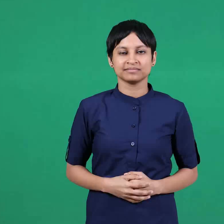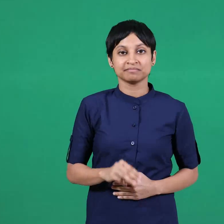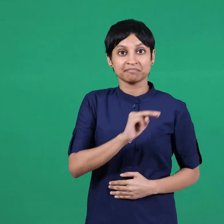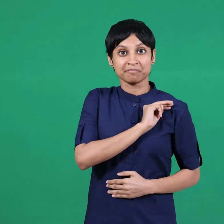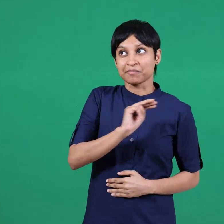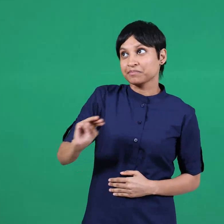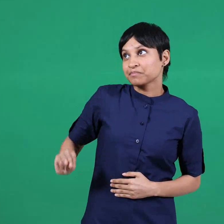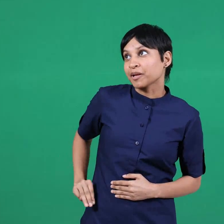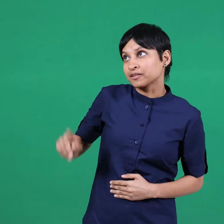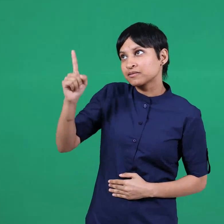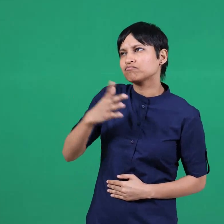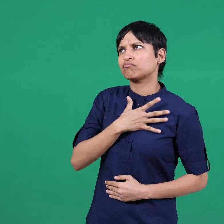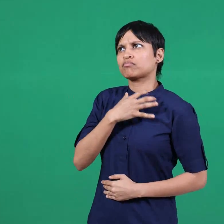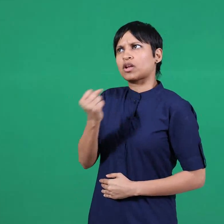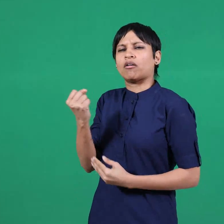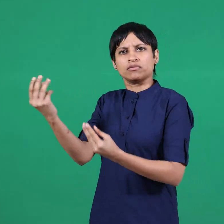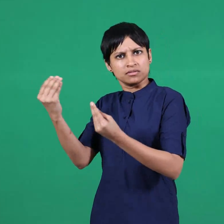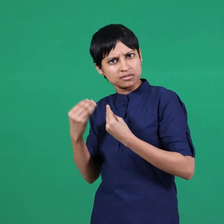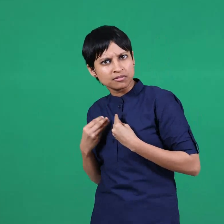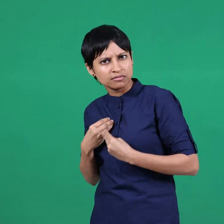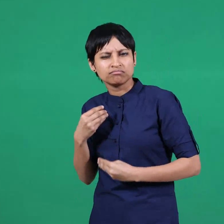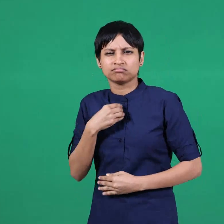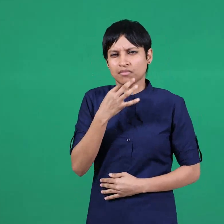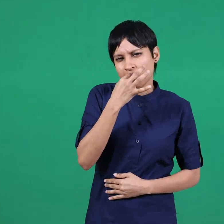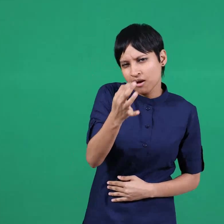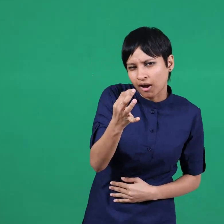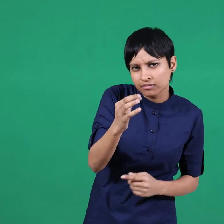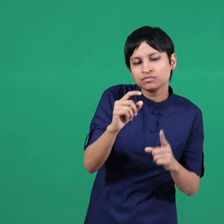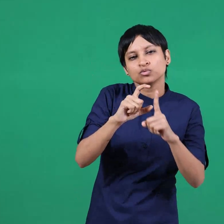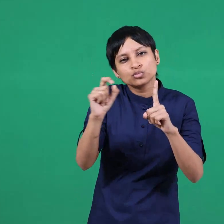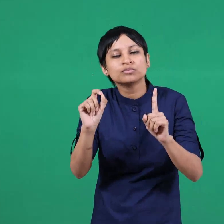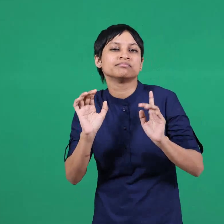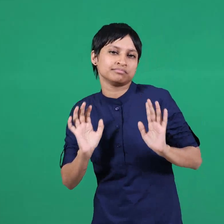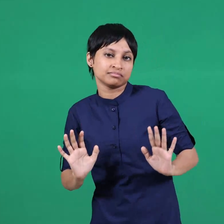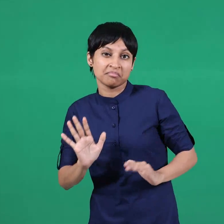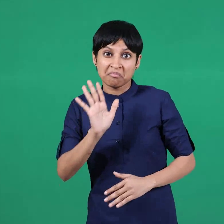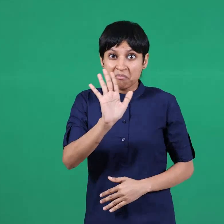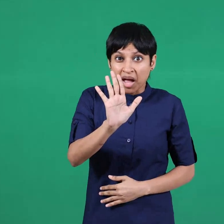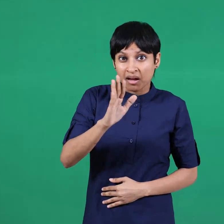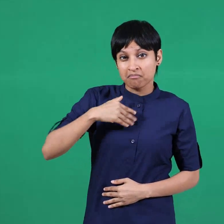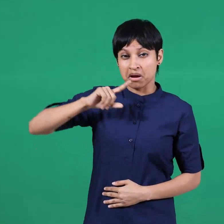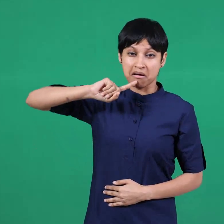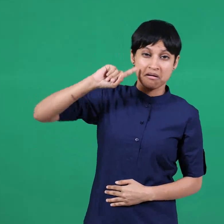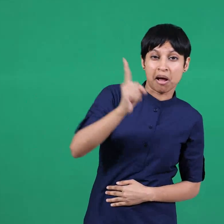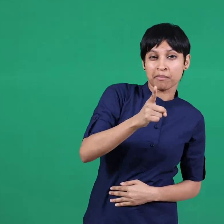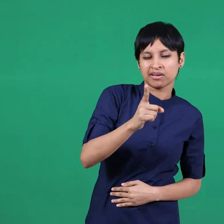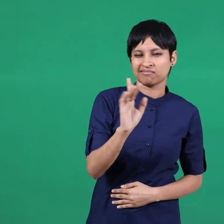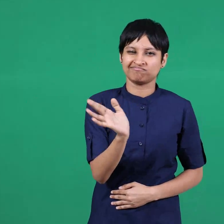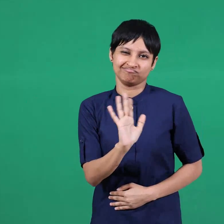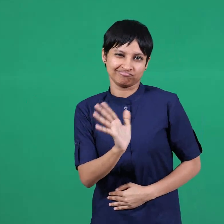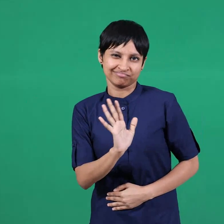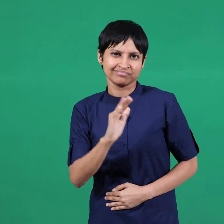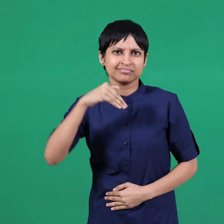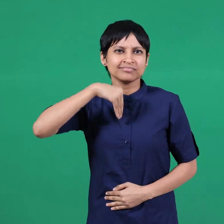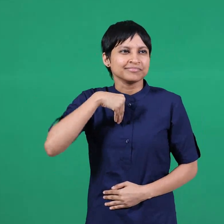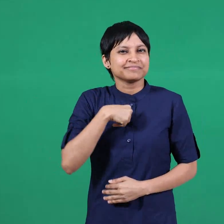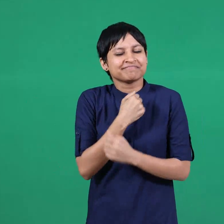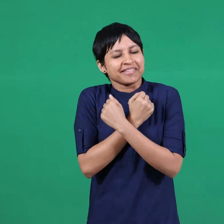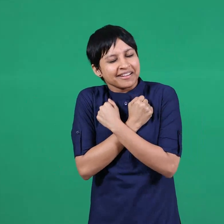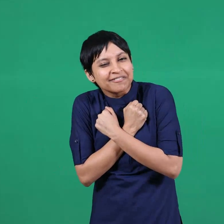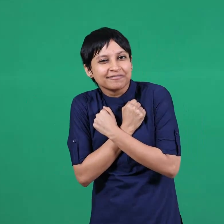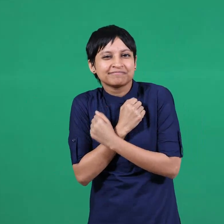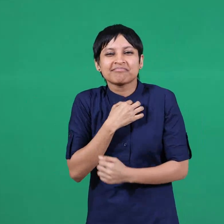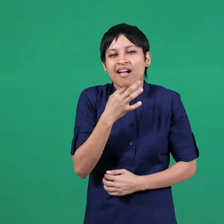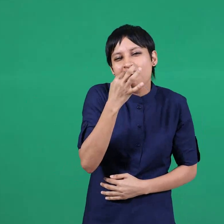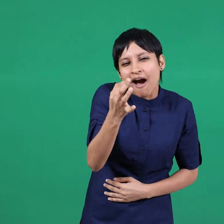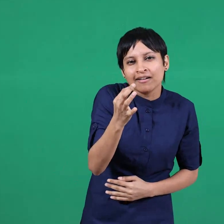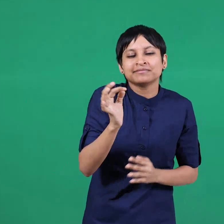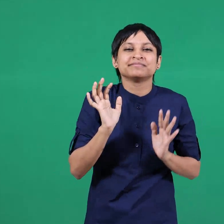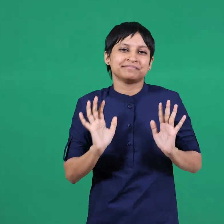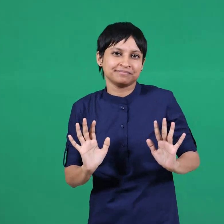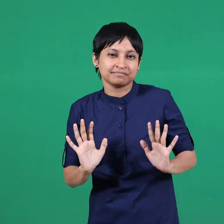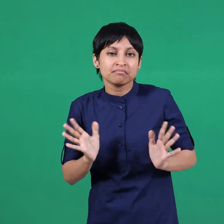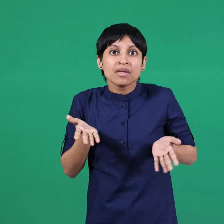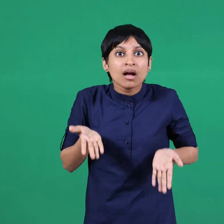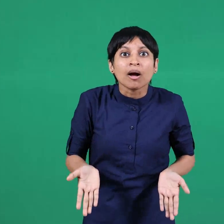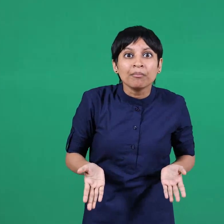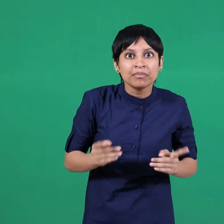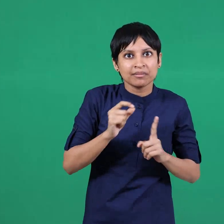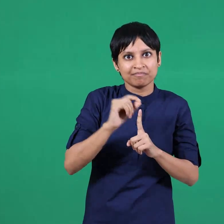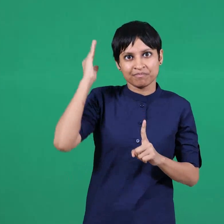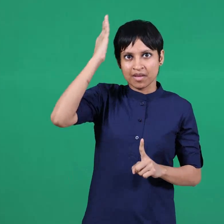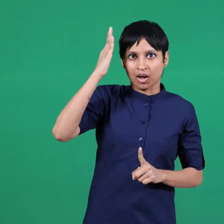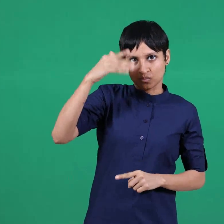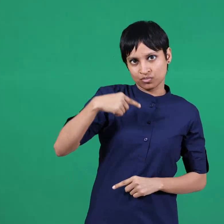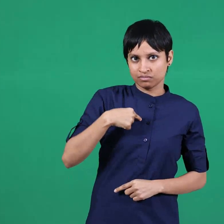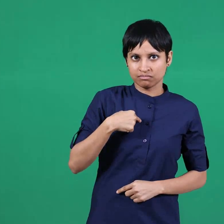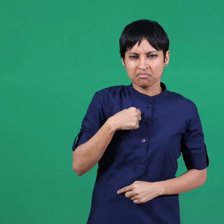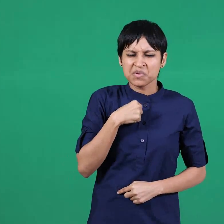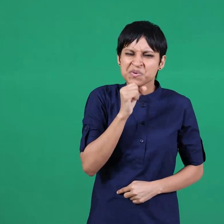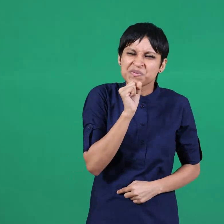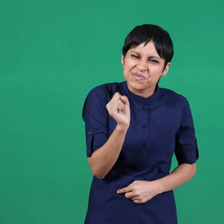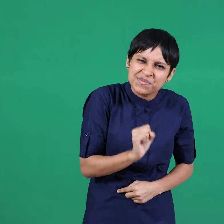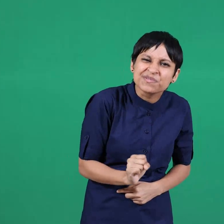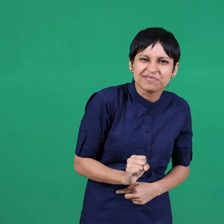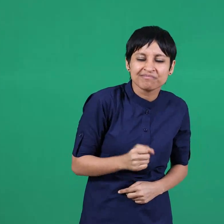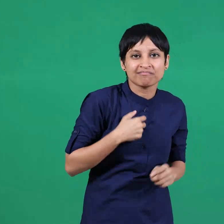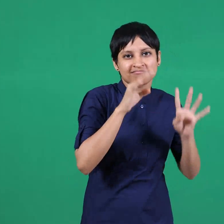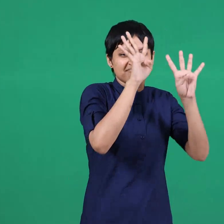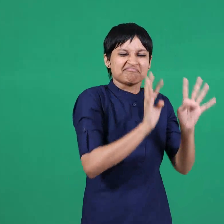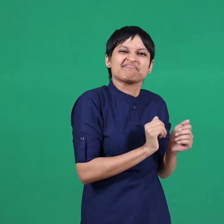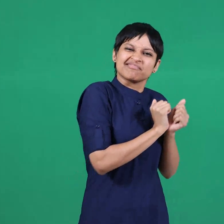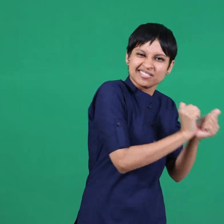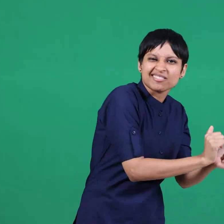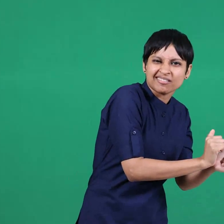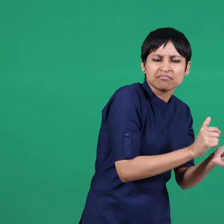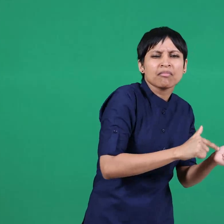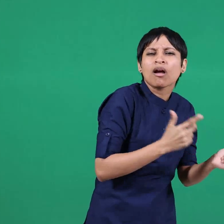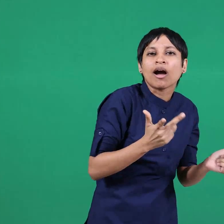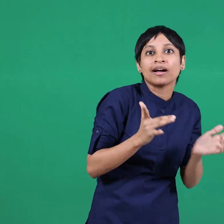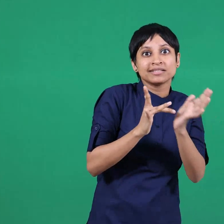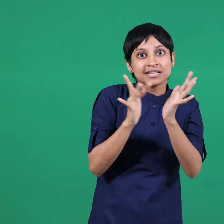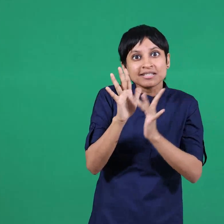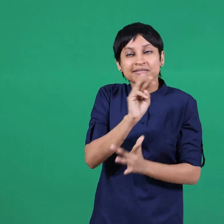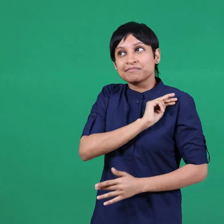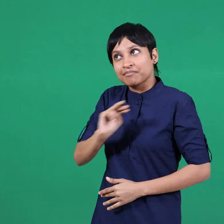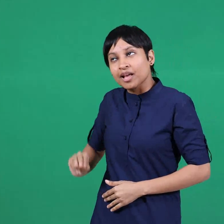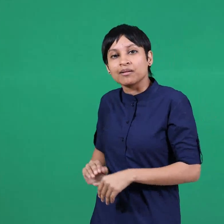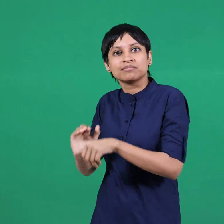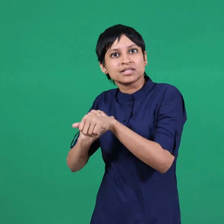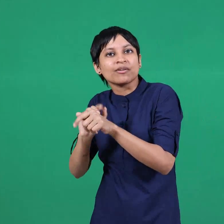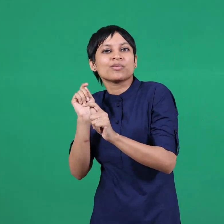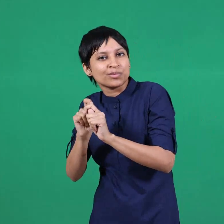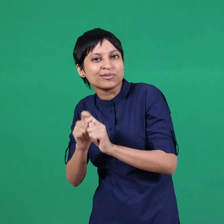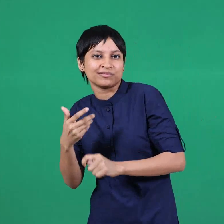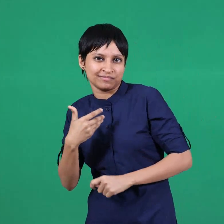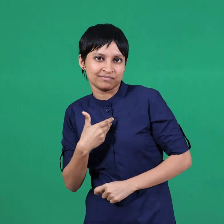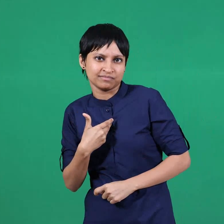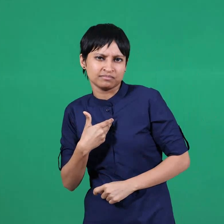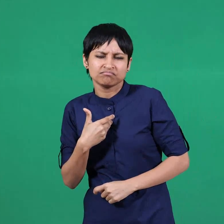So although in Christ I am bold enough to order you to do what is proper, I prefer to appeal on the basis of love.